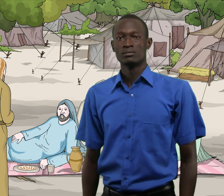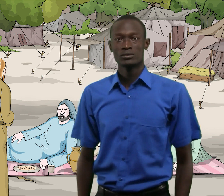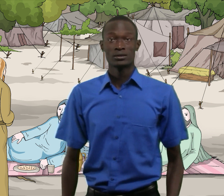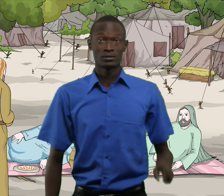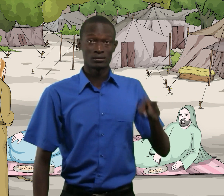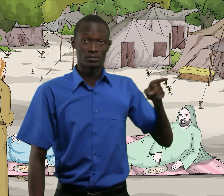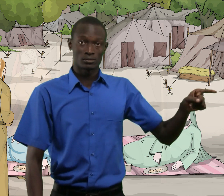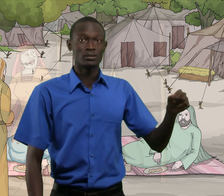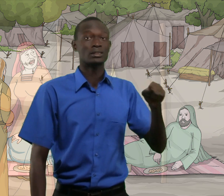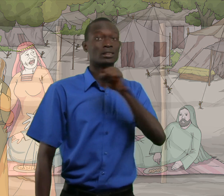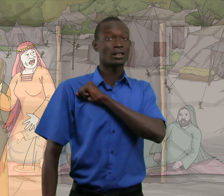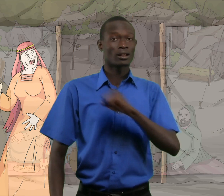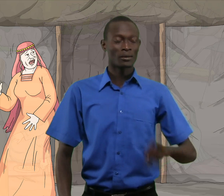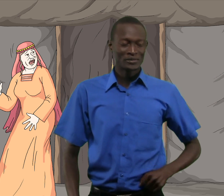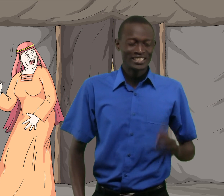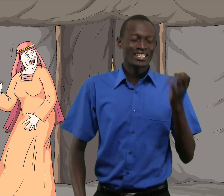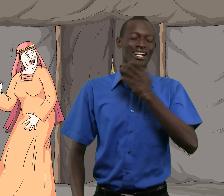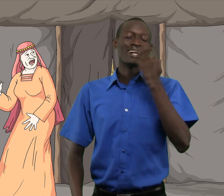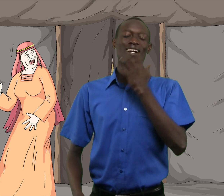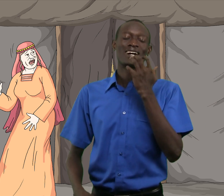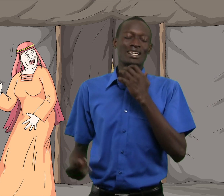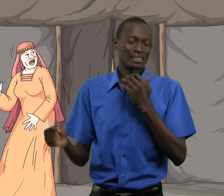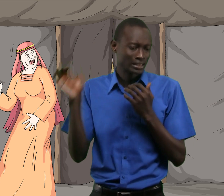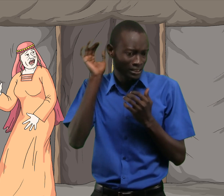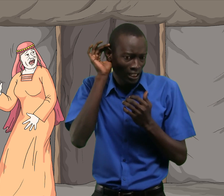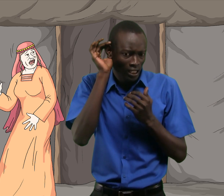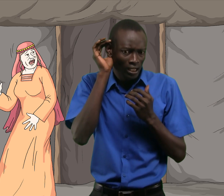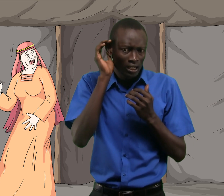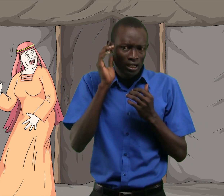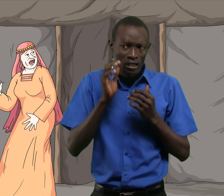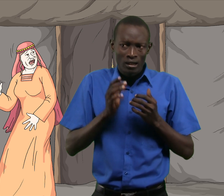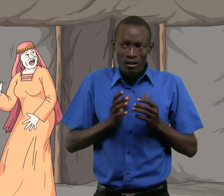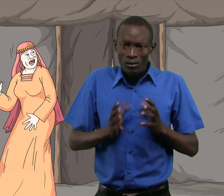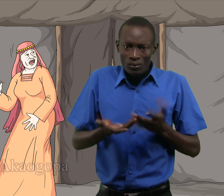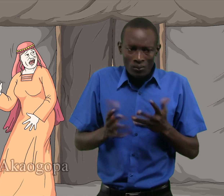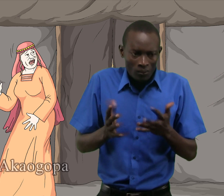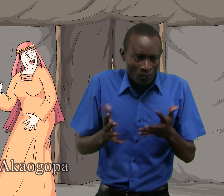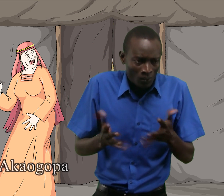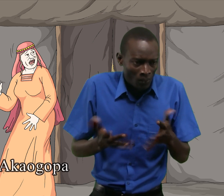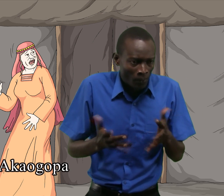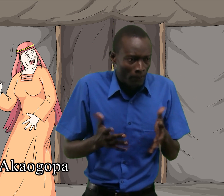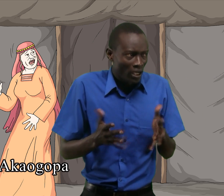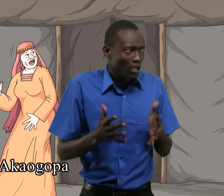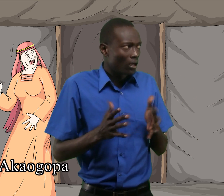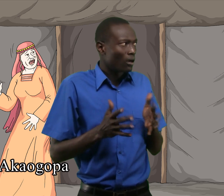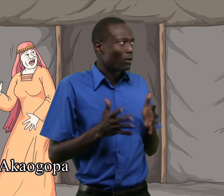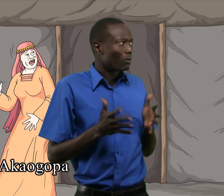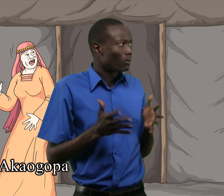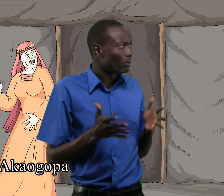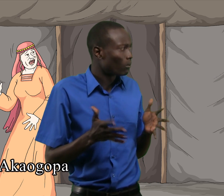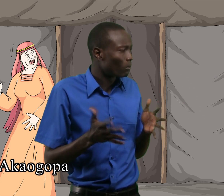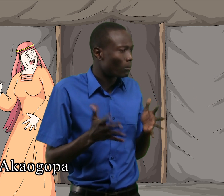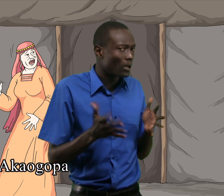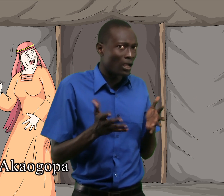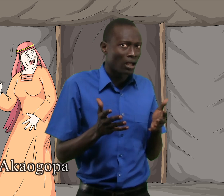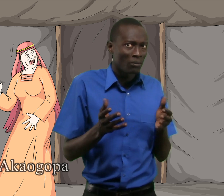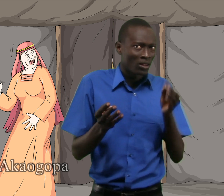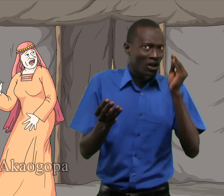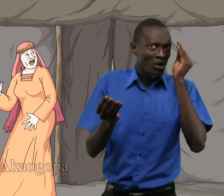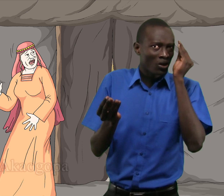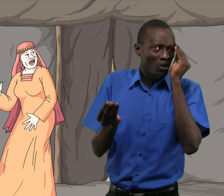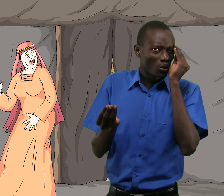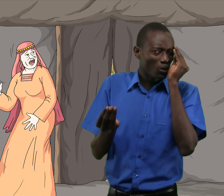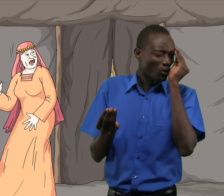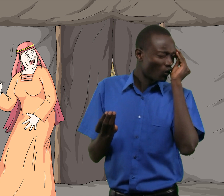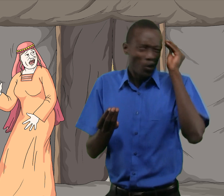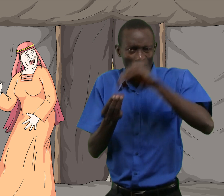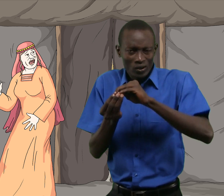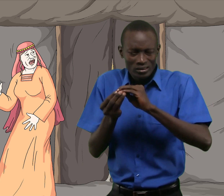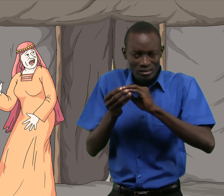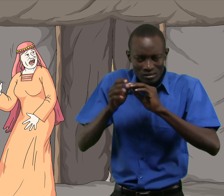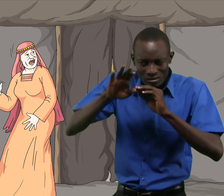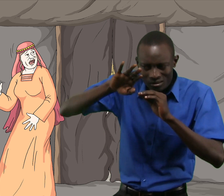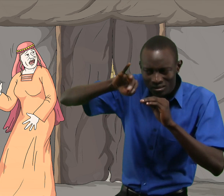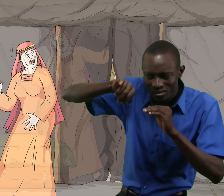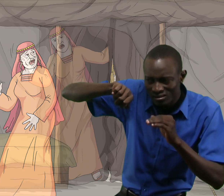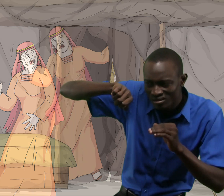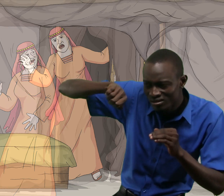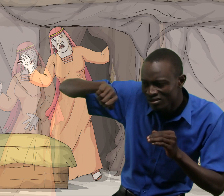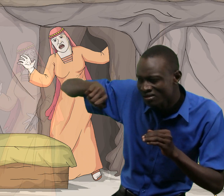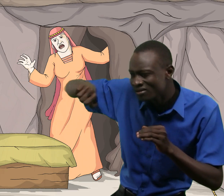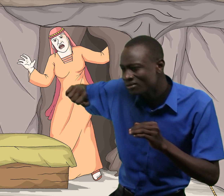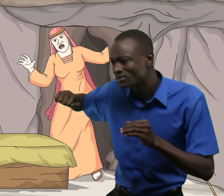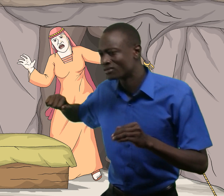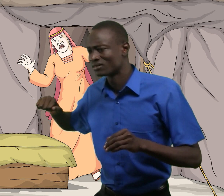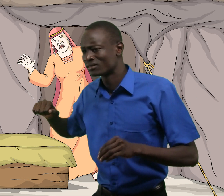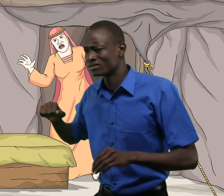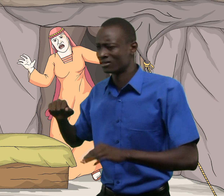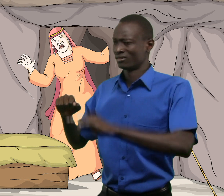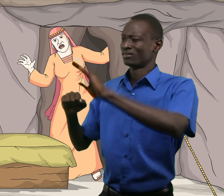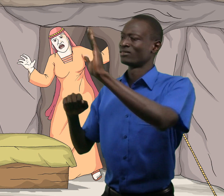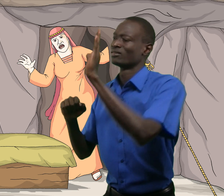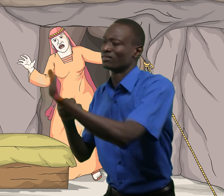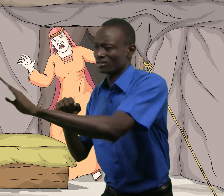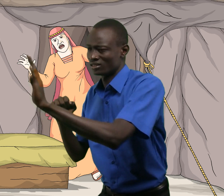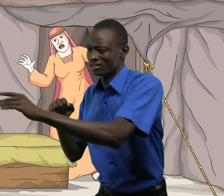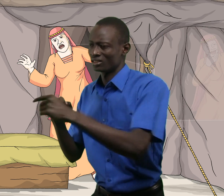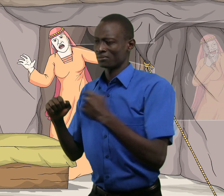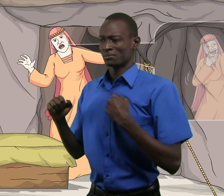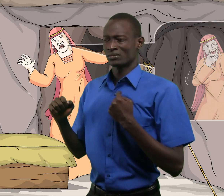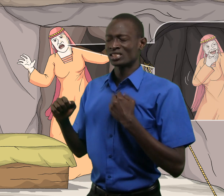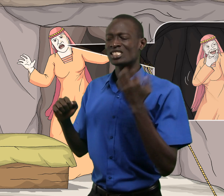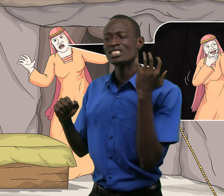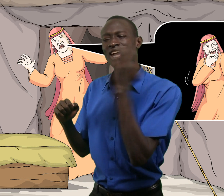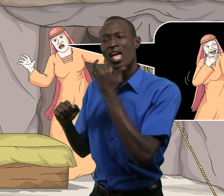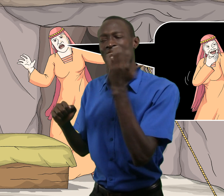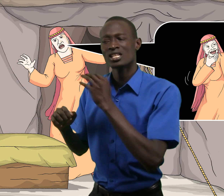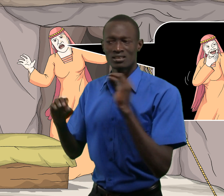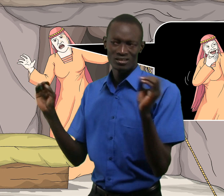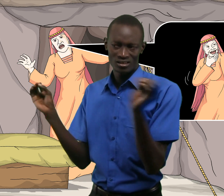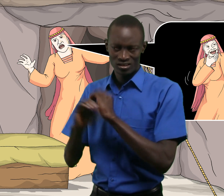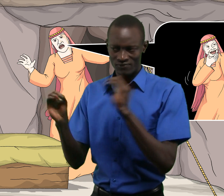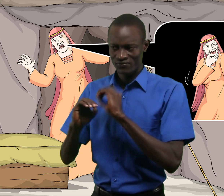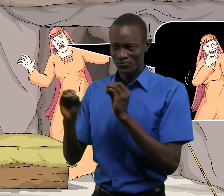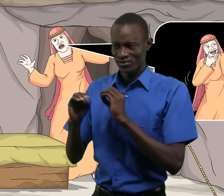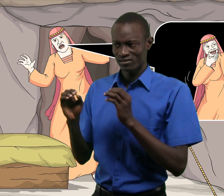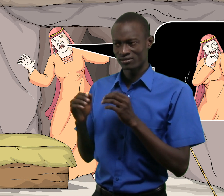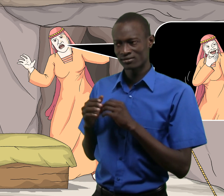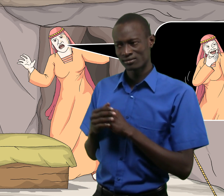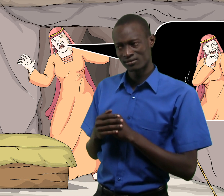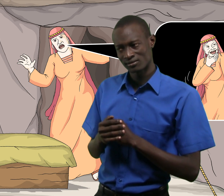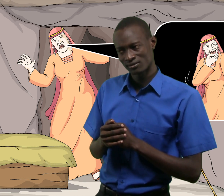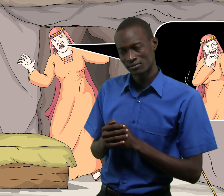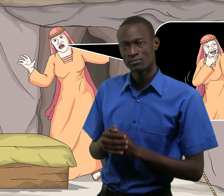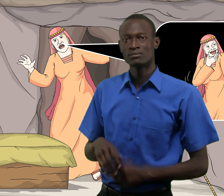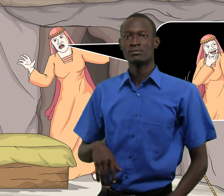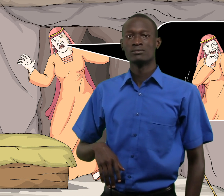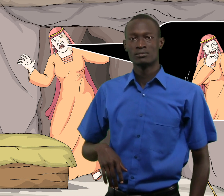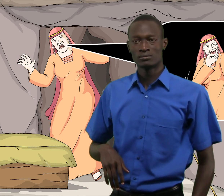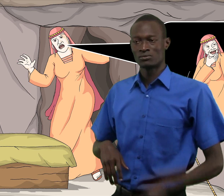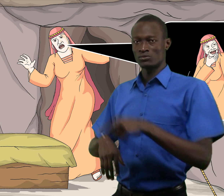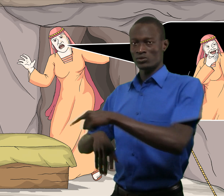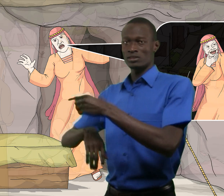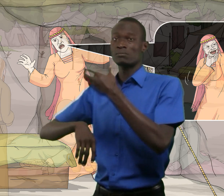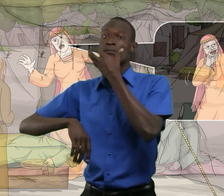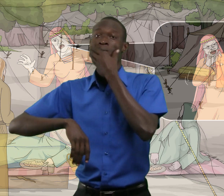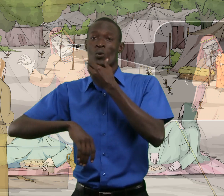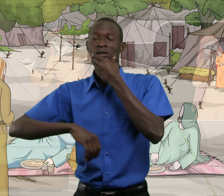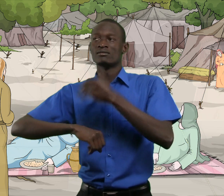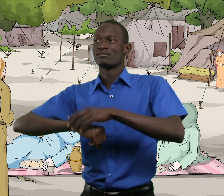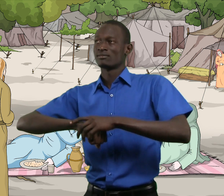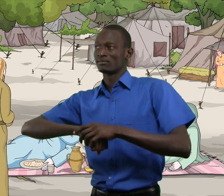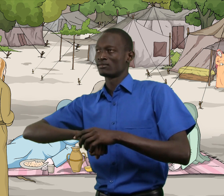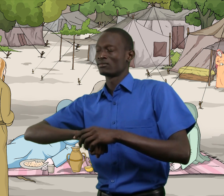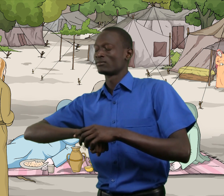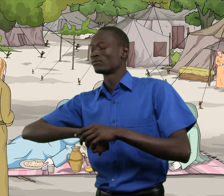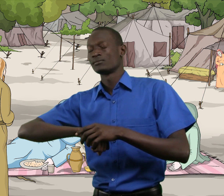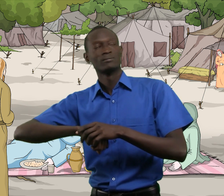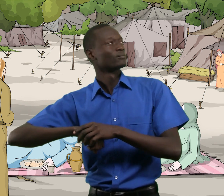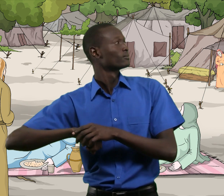But Sarah was afraid, so she denied it and said, “I did not laugh.”